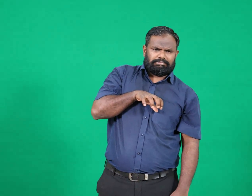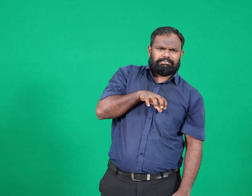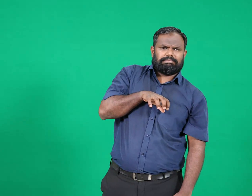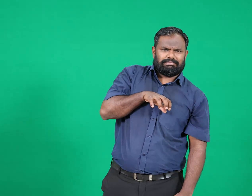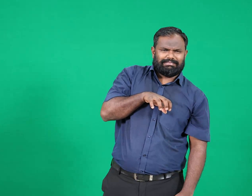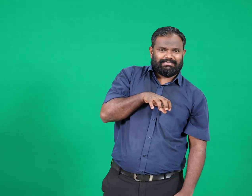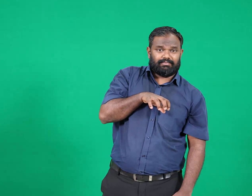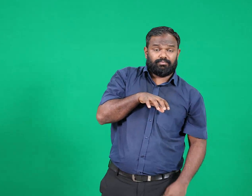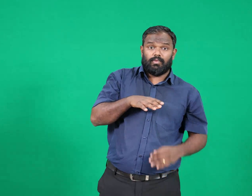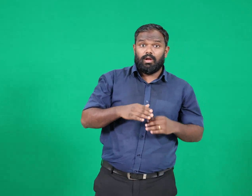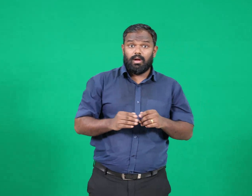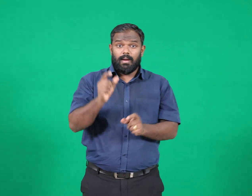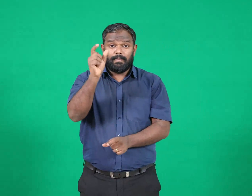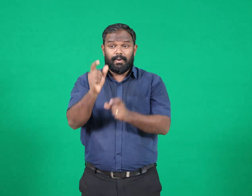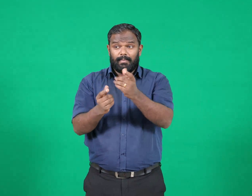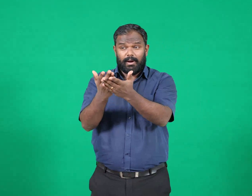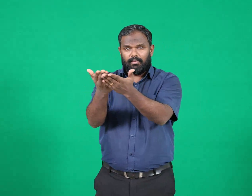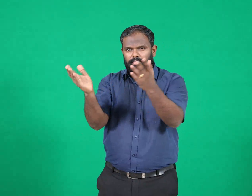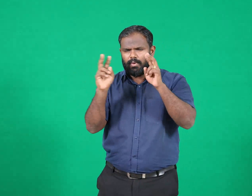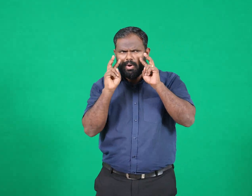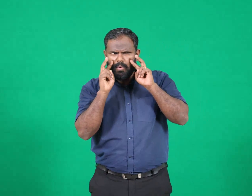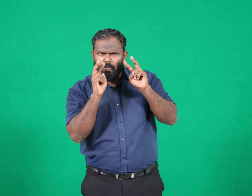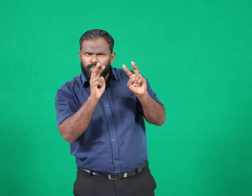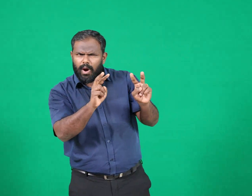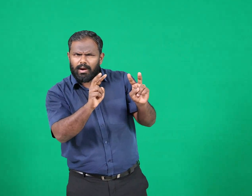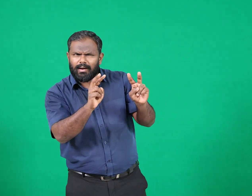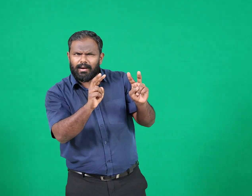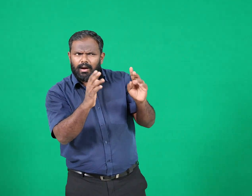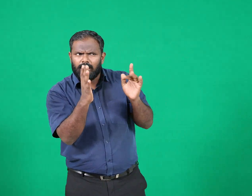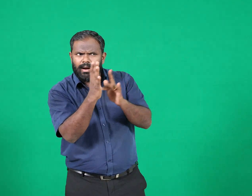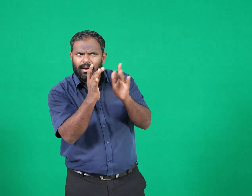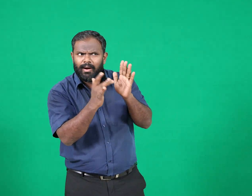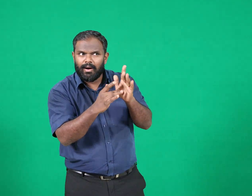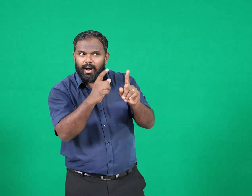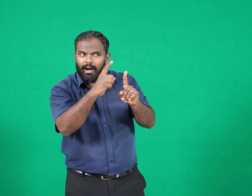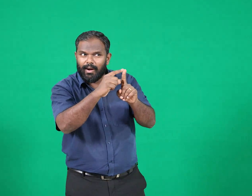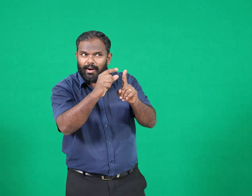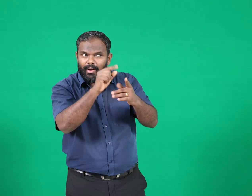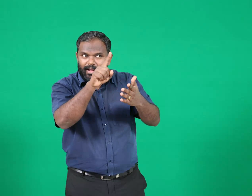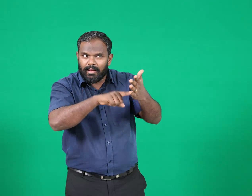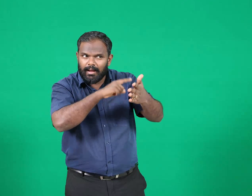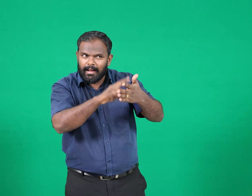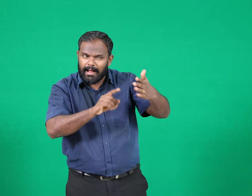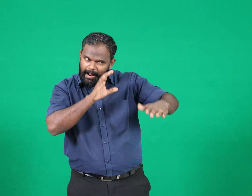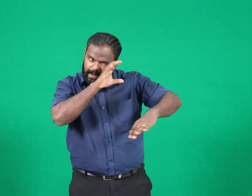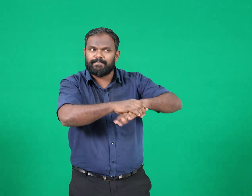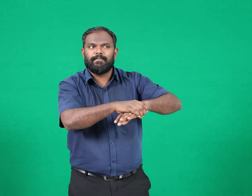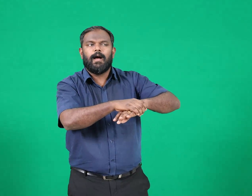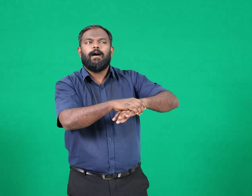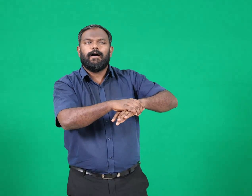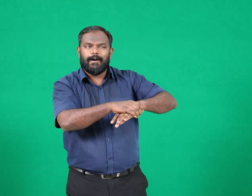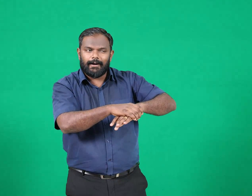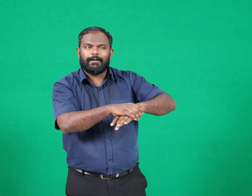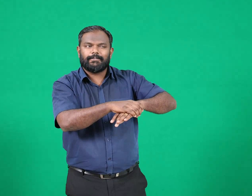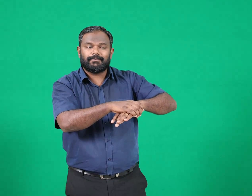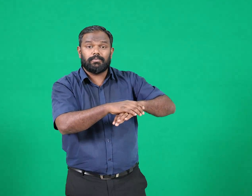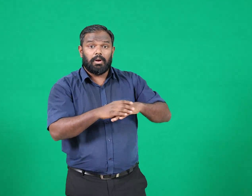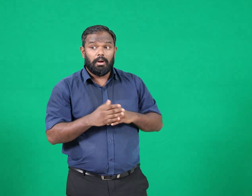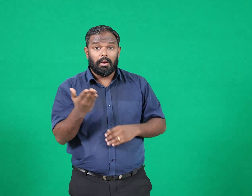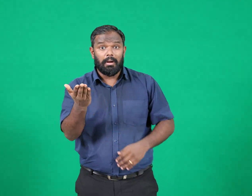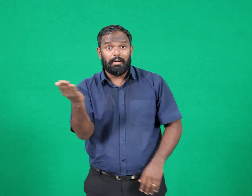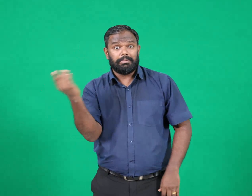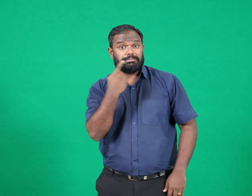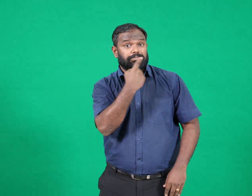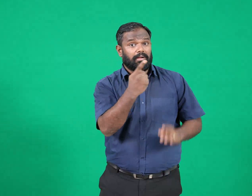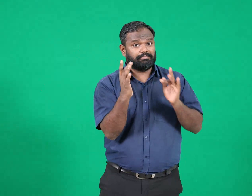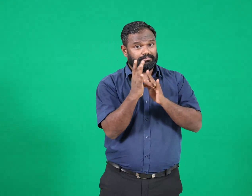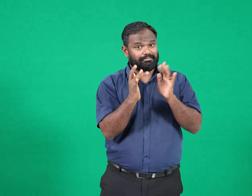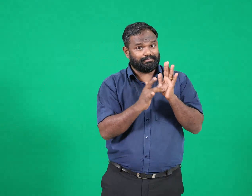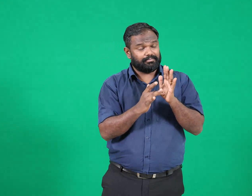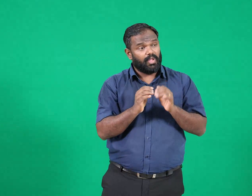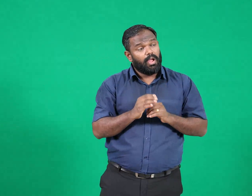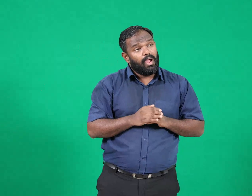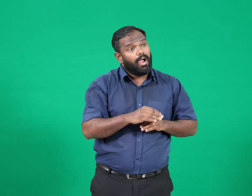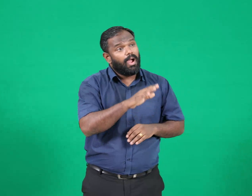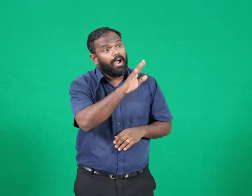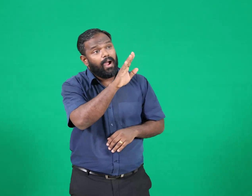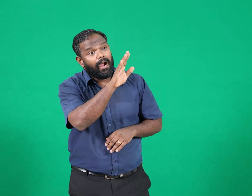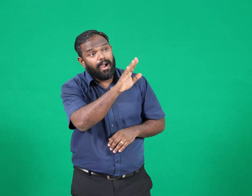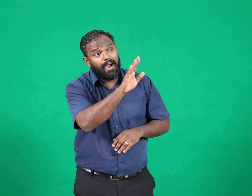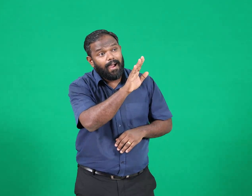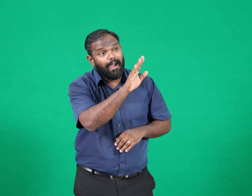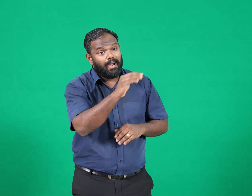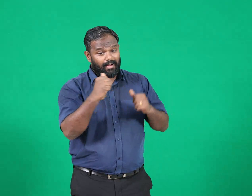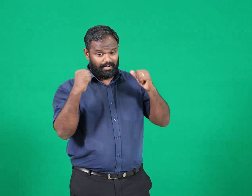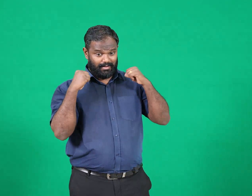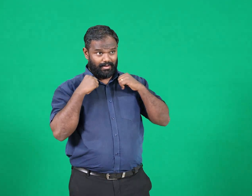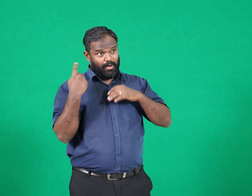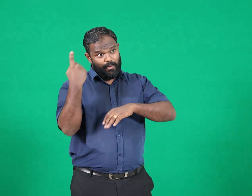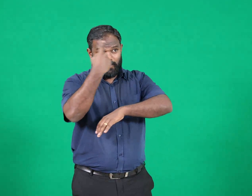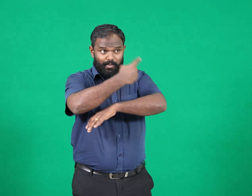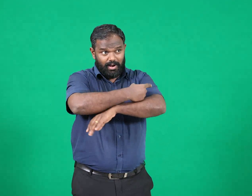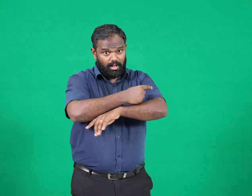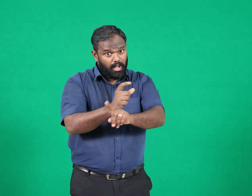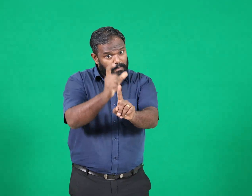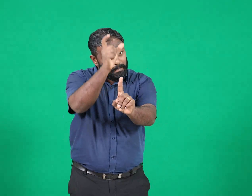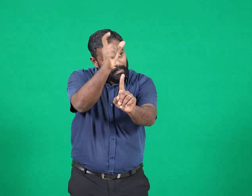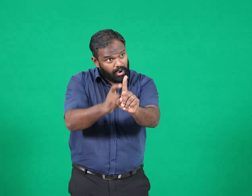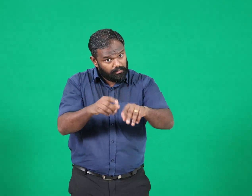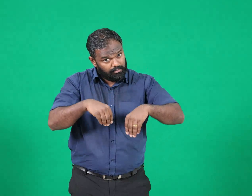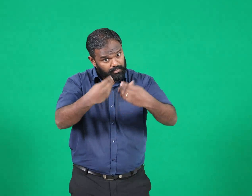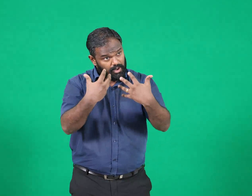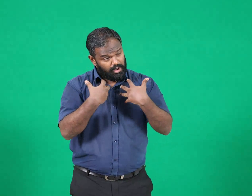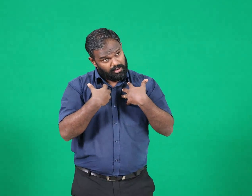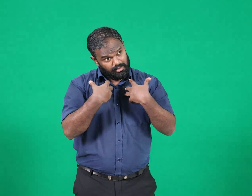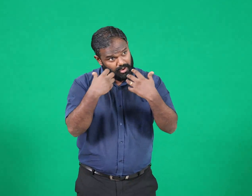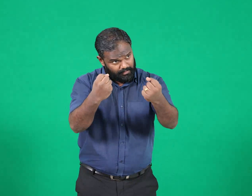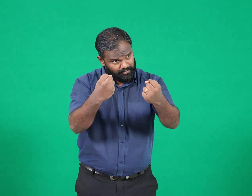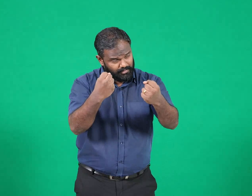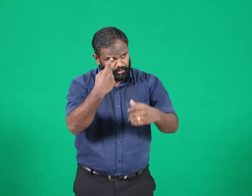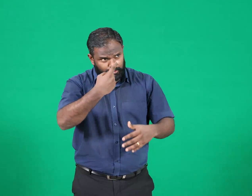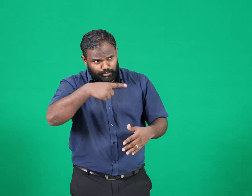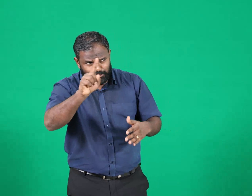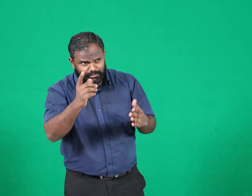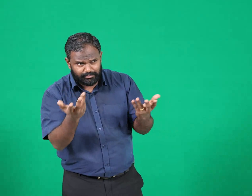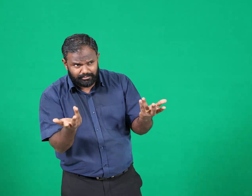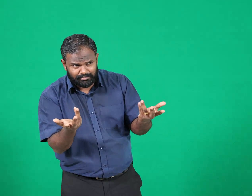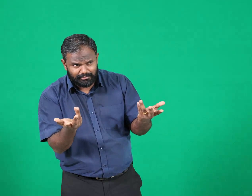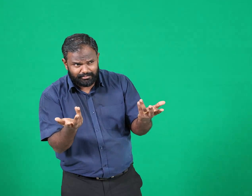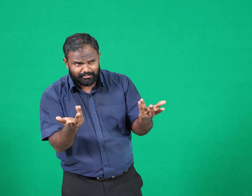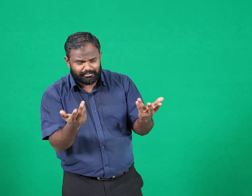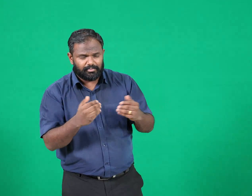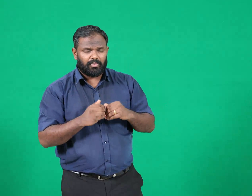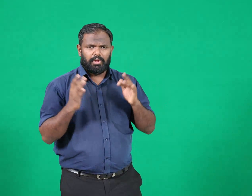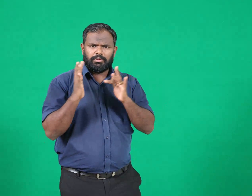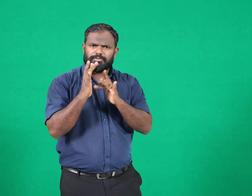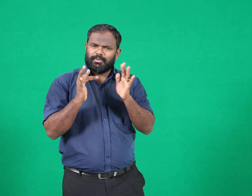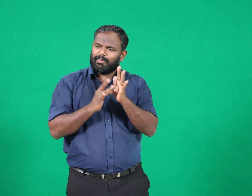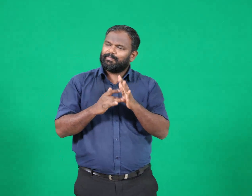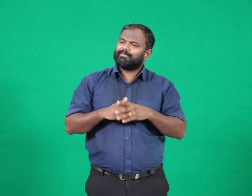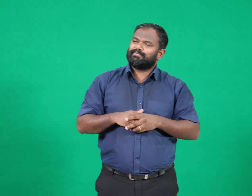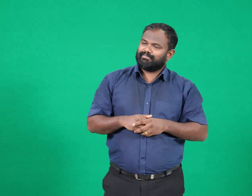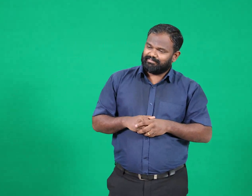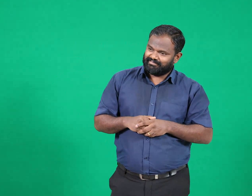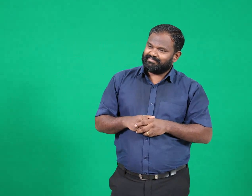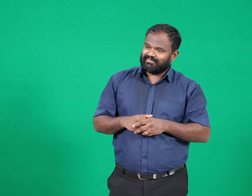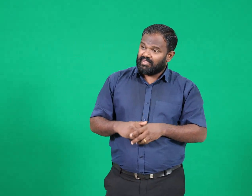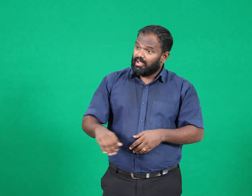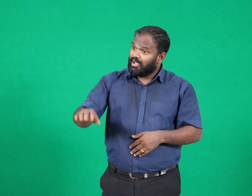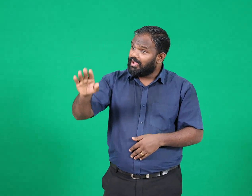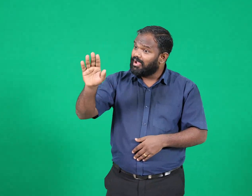In order to accuse Jesus, they asked Him, "Is it lawful to heal on the Sabbath?"